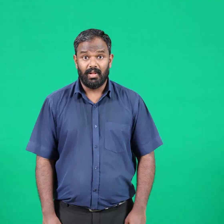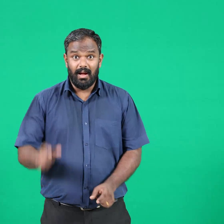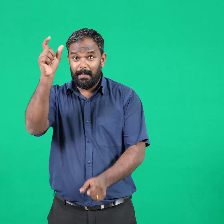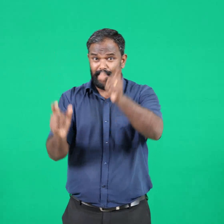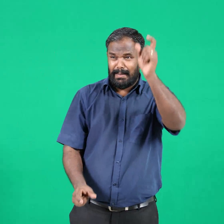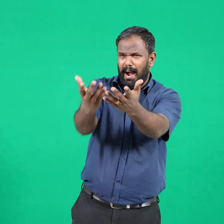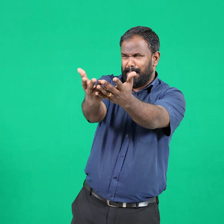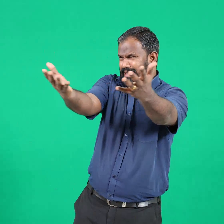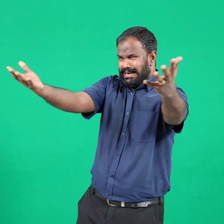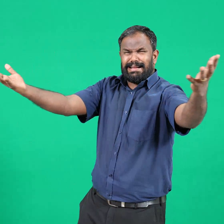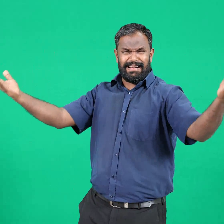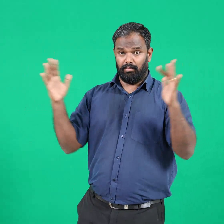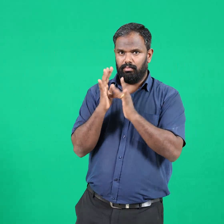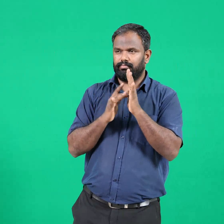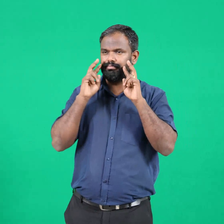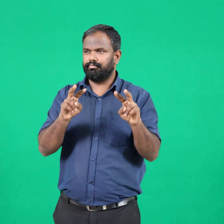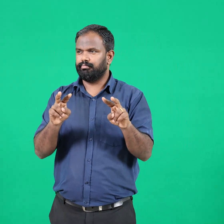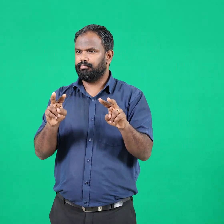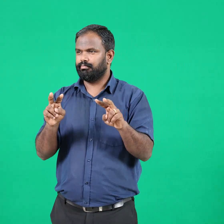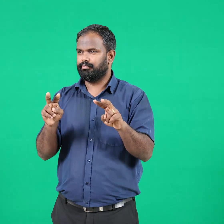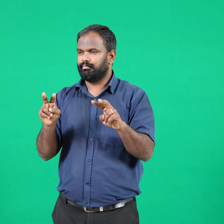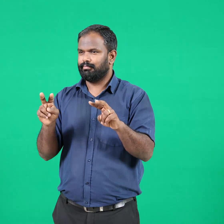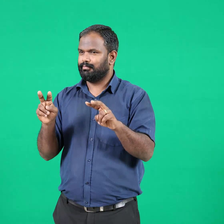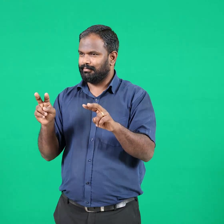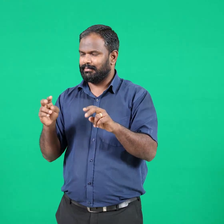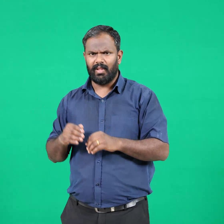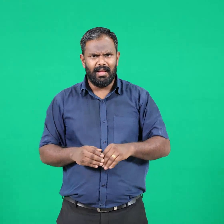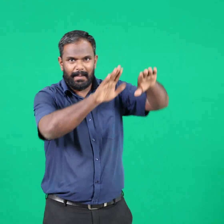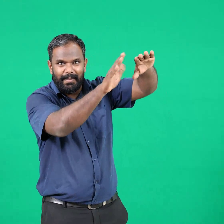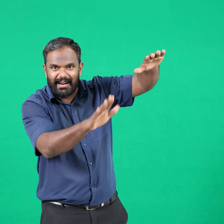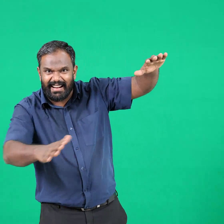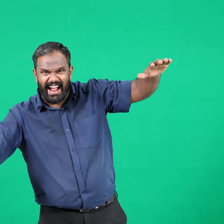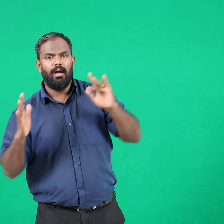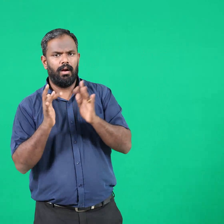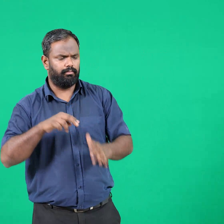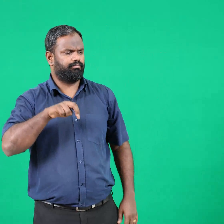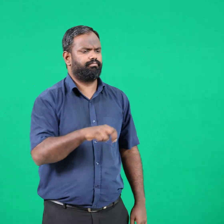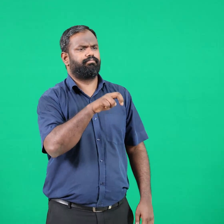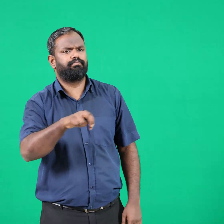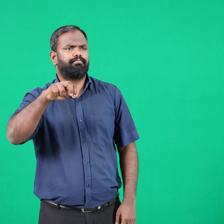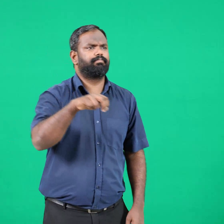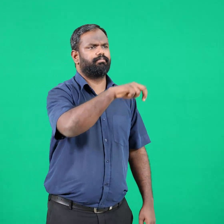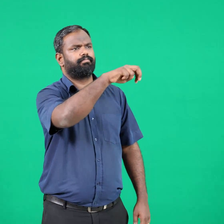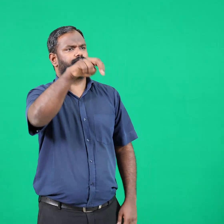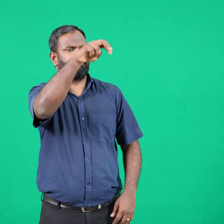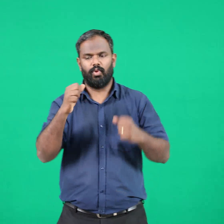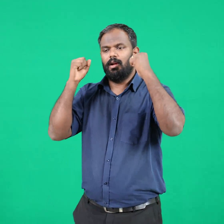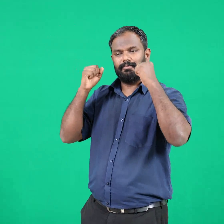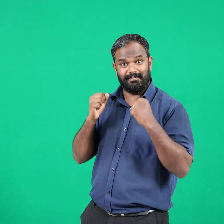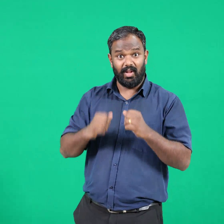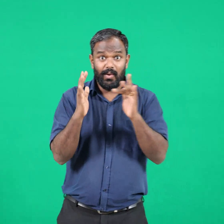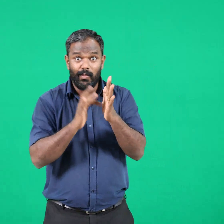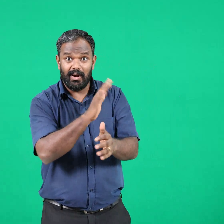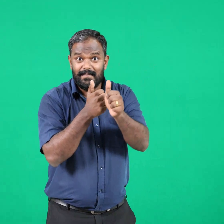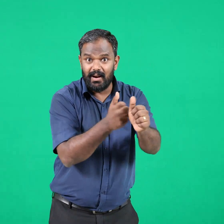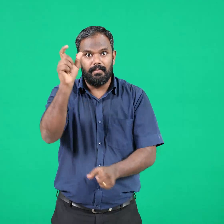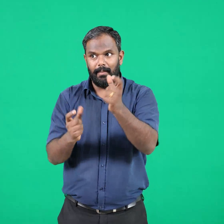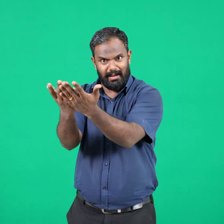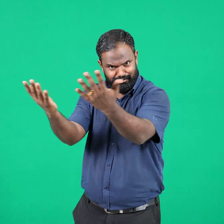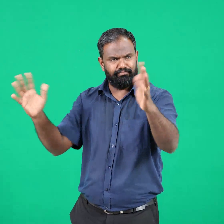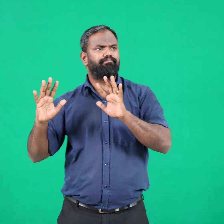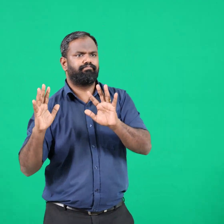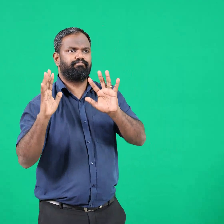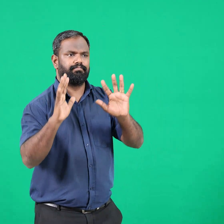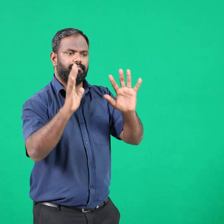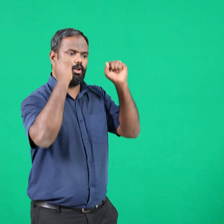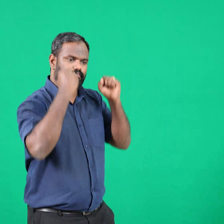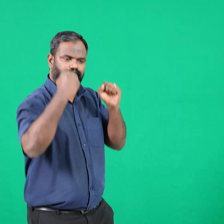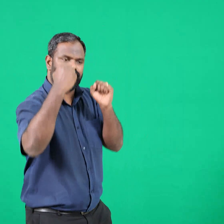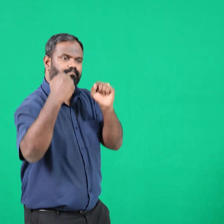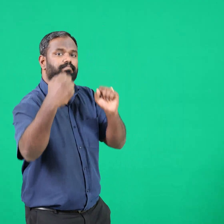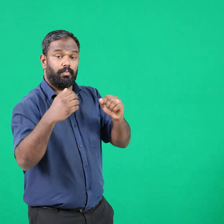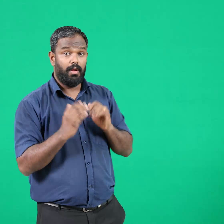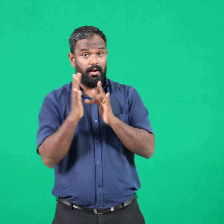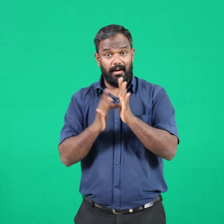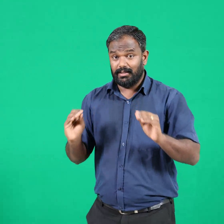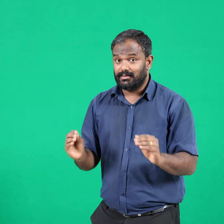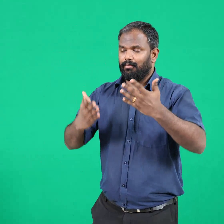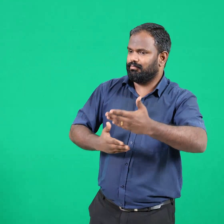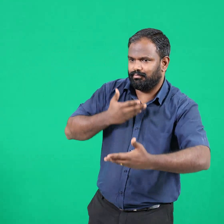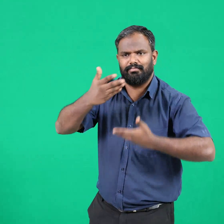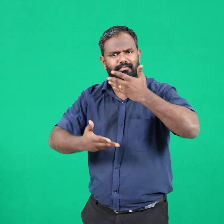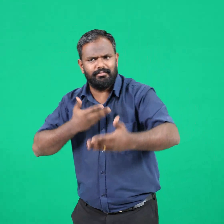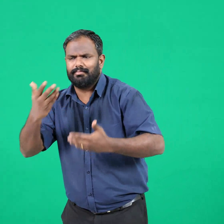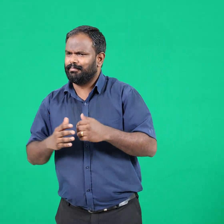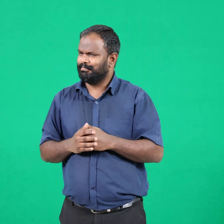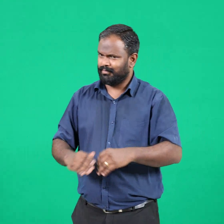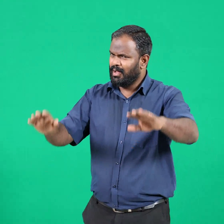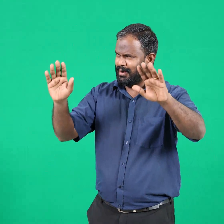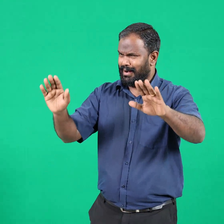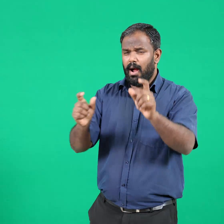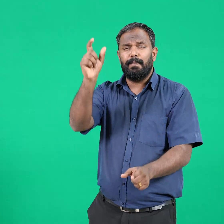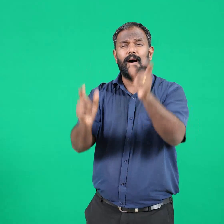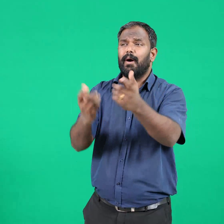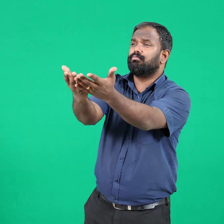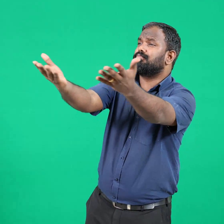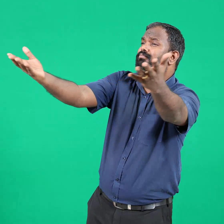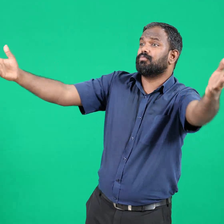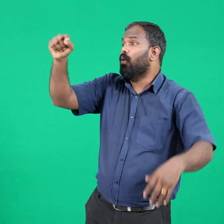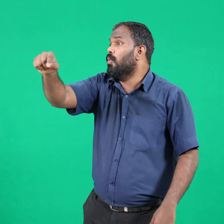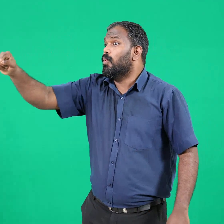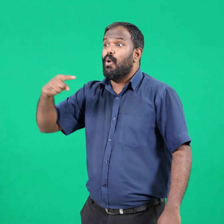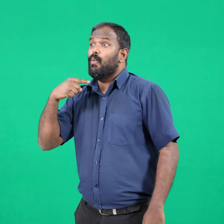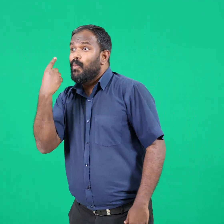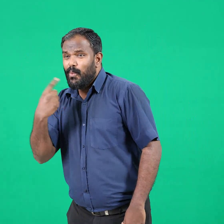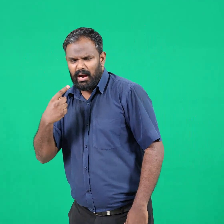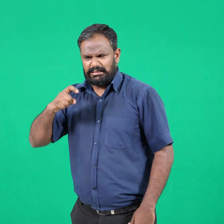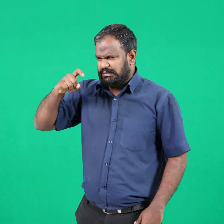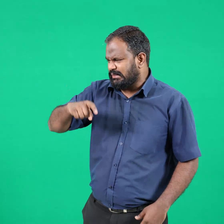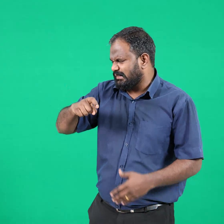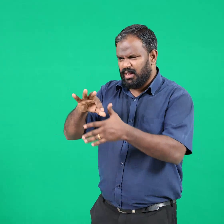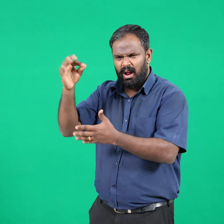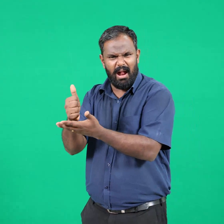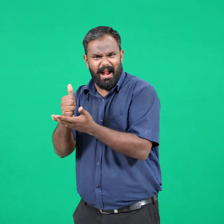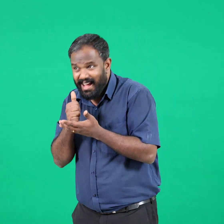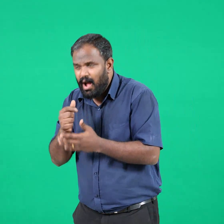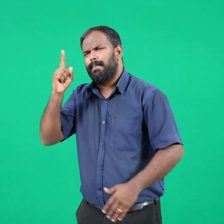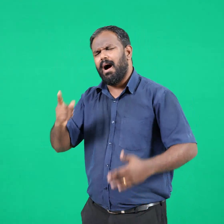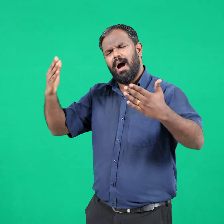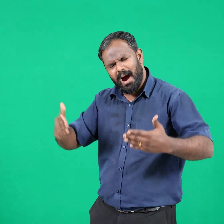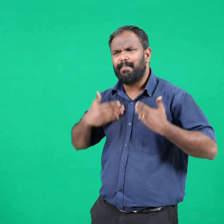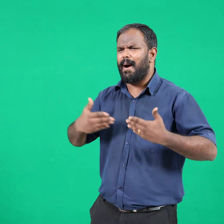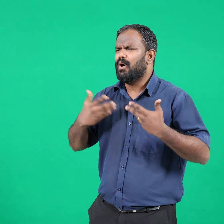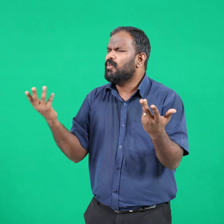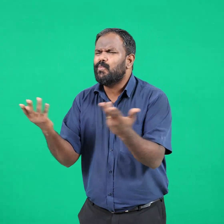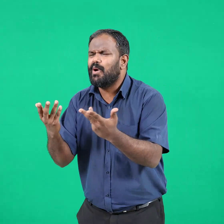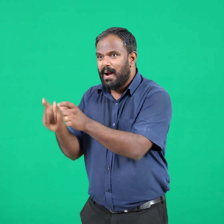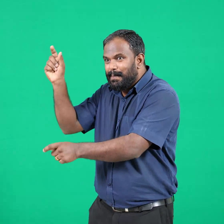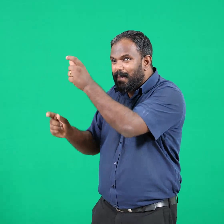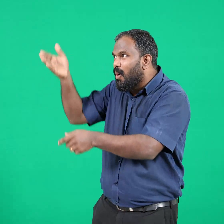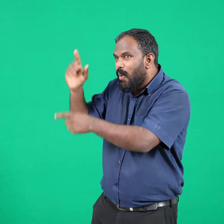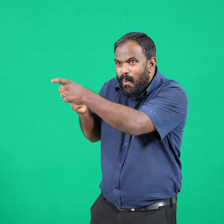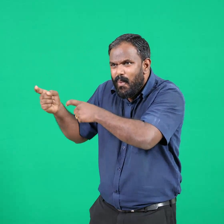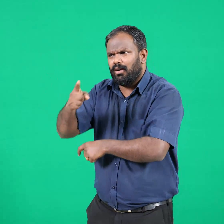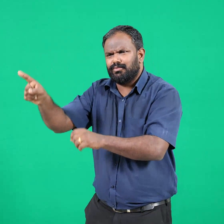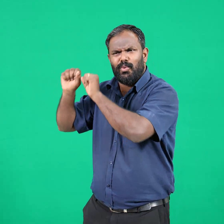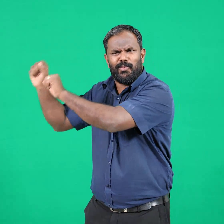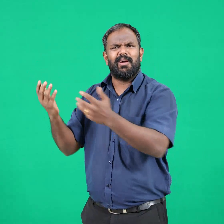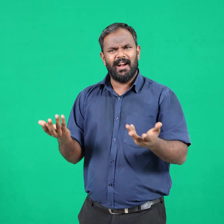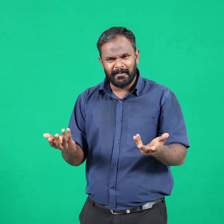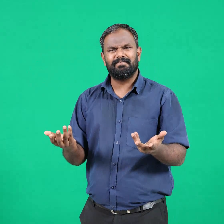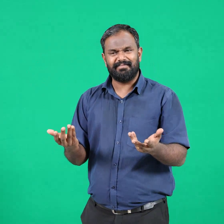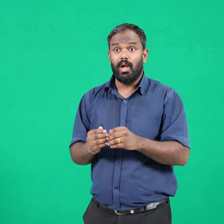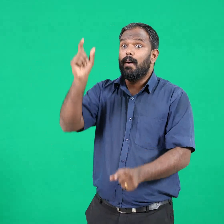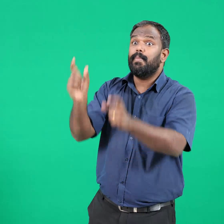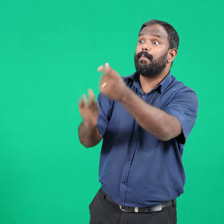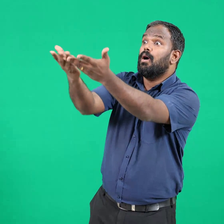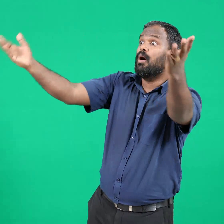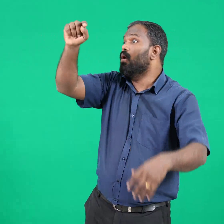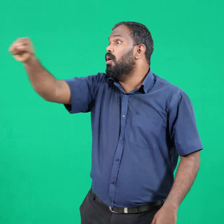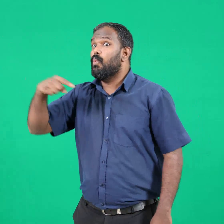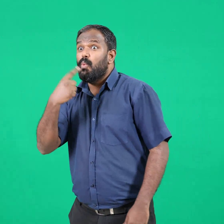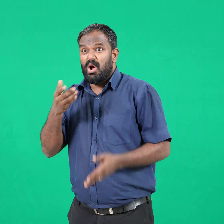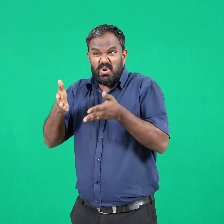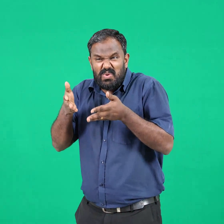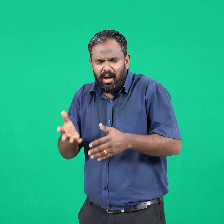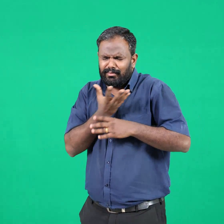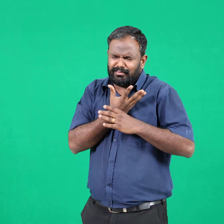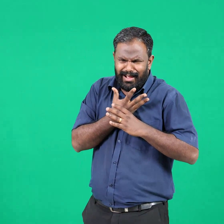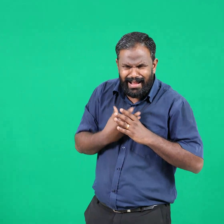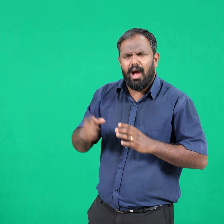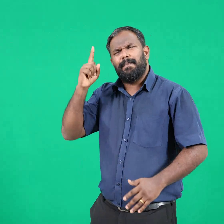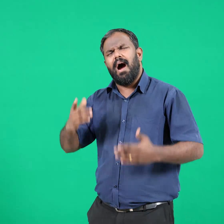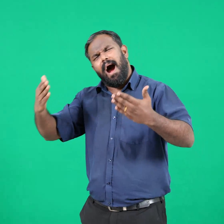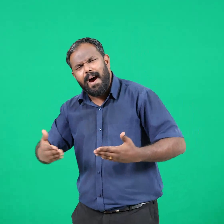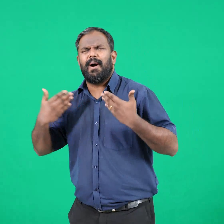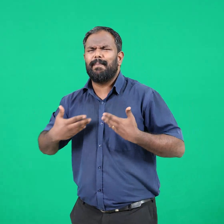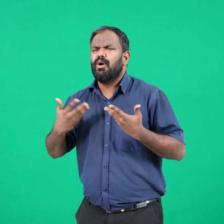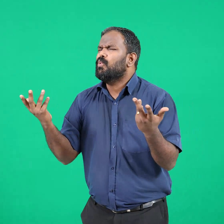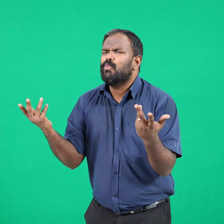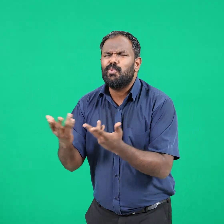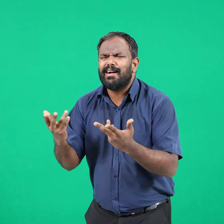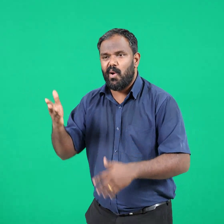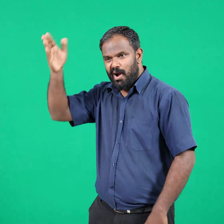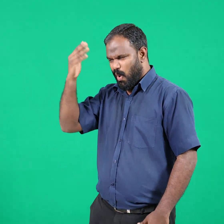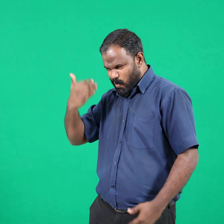When Jesus saw the crowds, He went up on the mountain and sat down. His disciples came to Him, and He began to teach them, saying: "Blessed are the poor in spirit, for theirs is the kingdom of heaven.